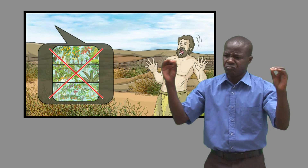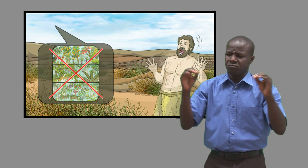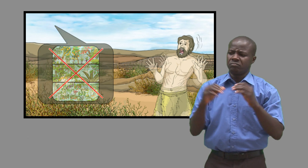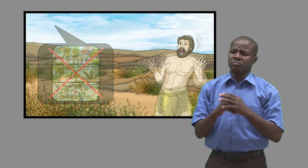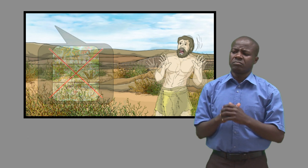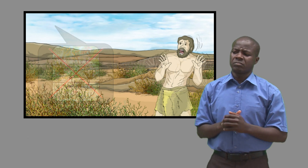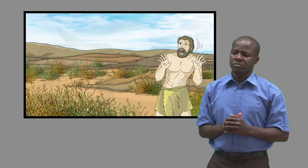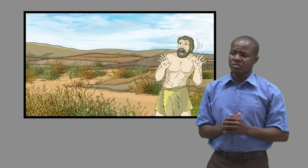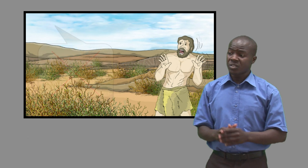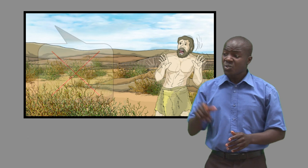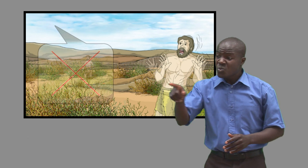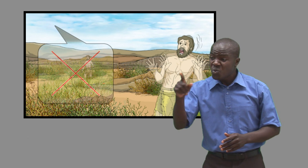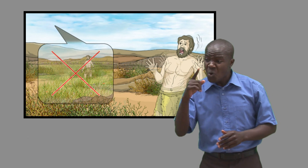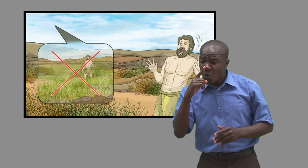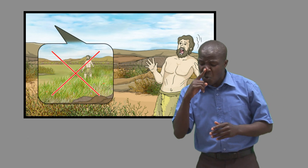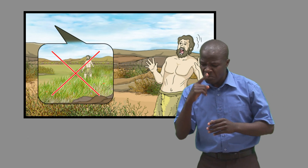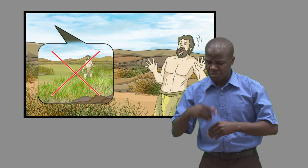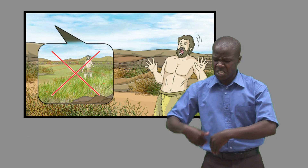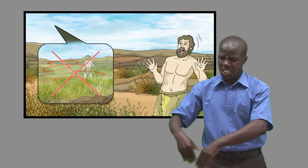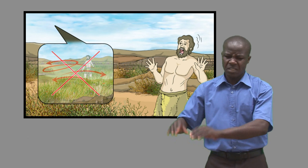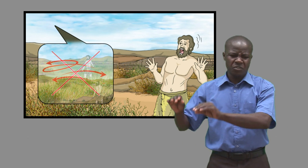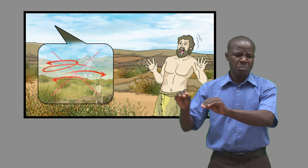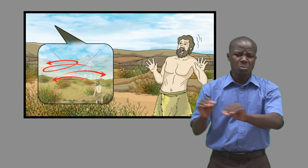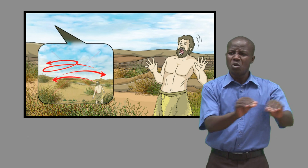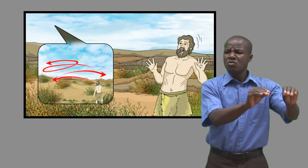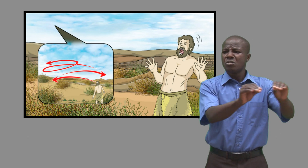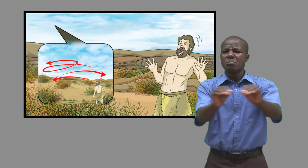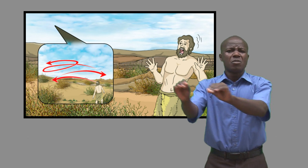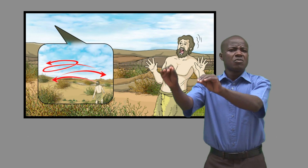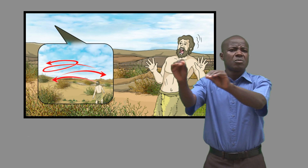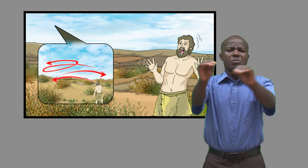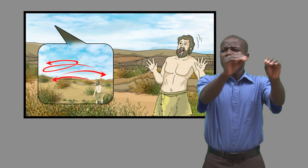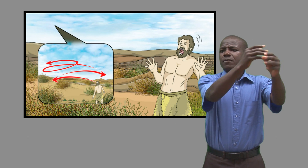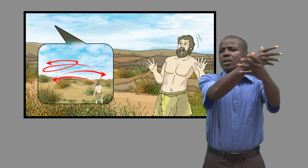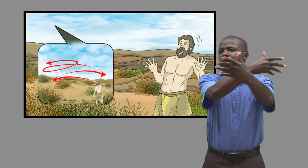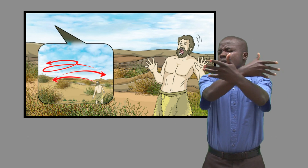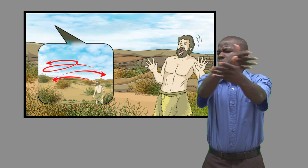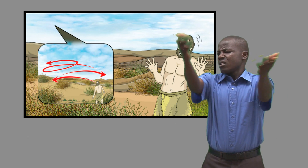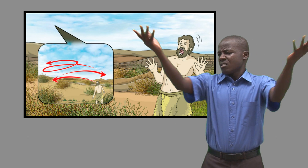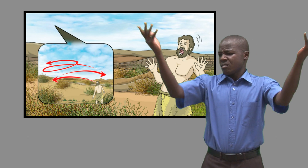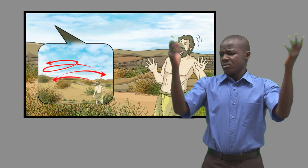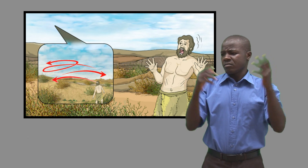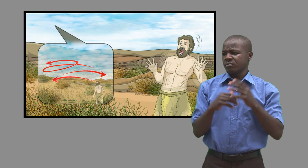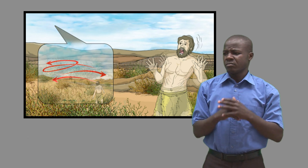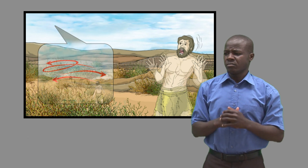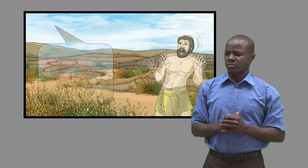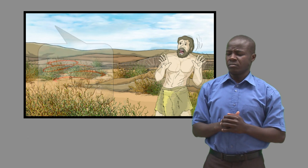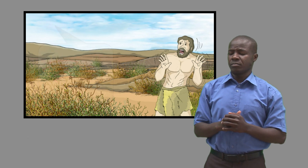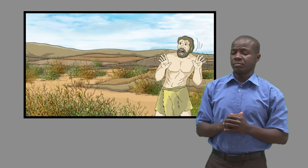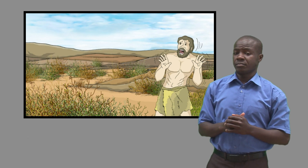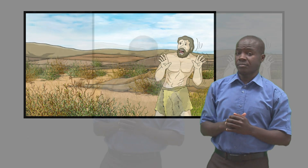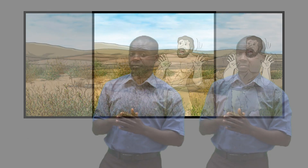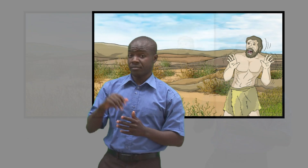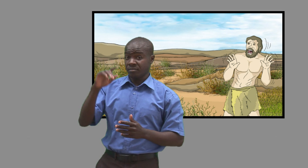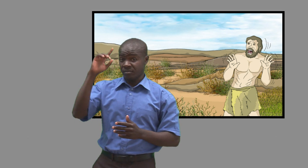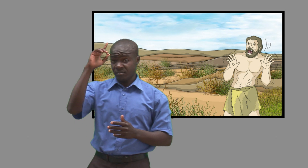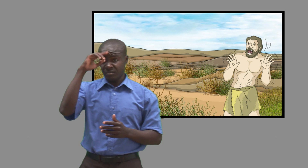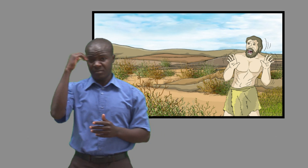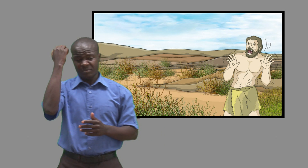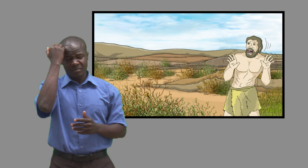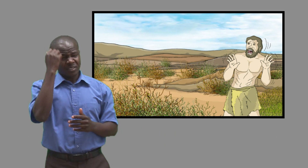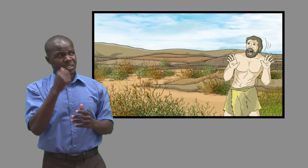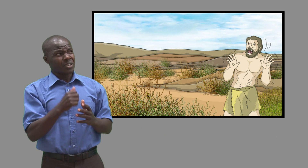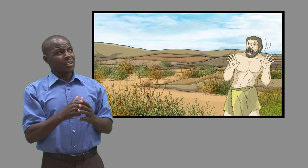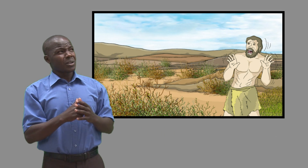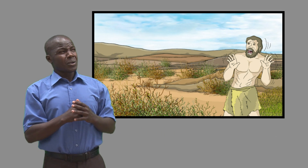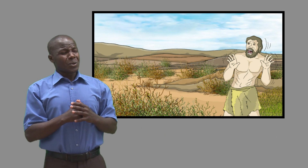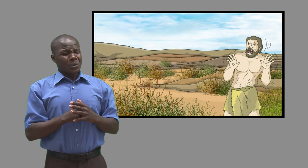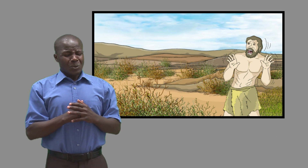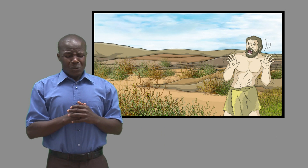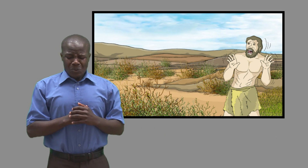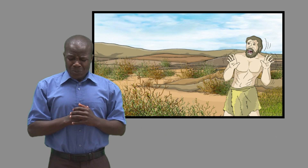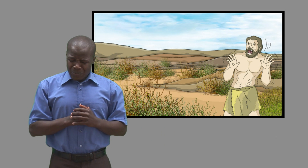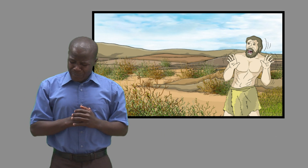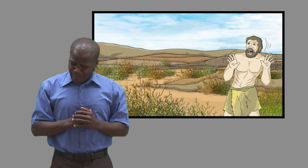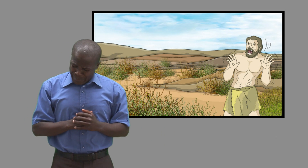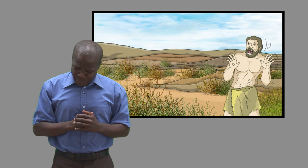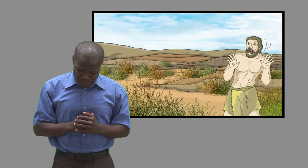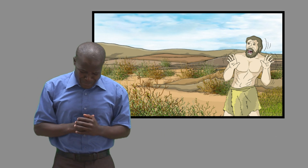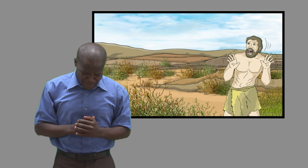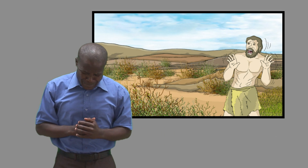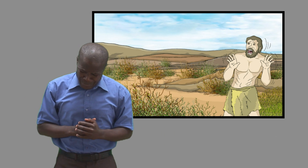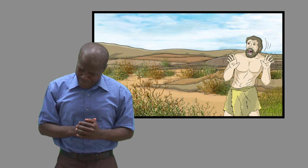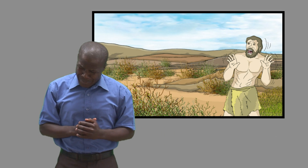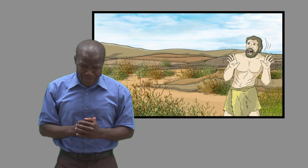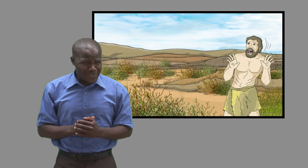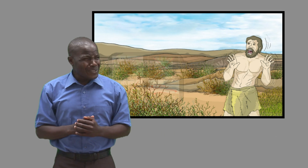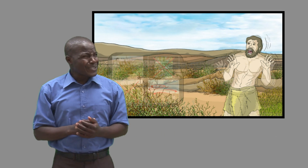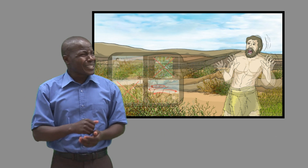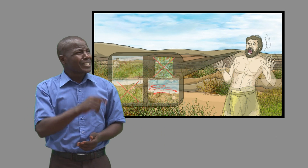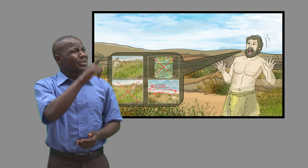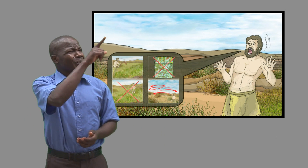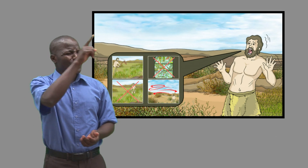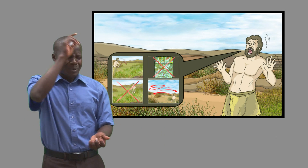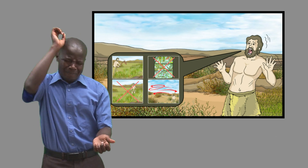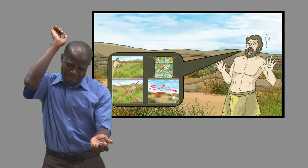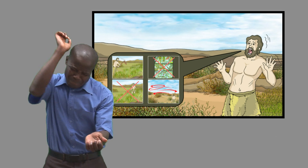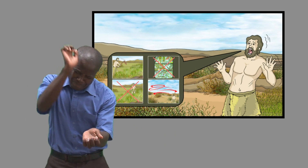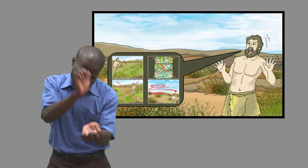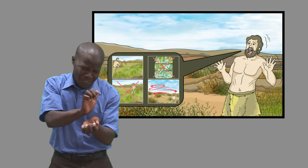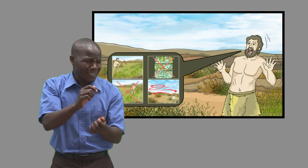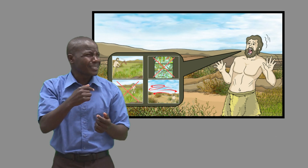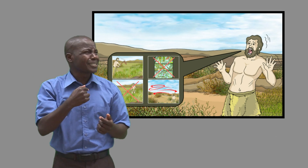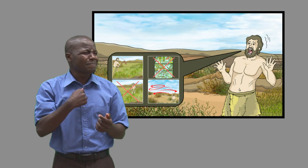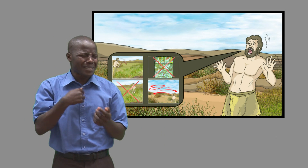You will be a fugitive and a wanderer on the earth.”